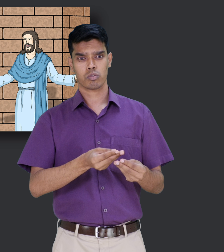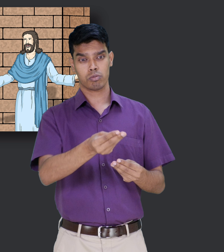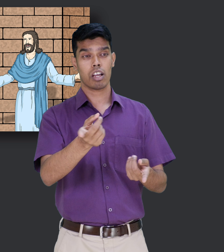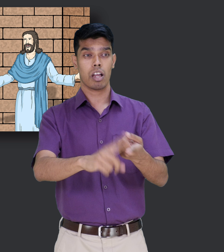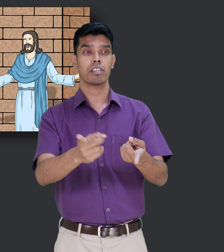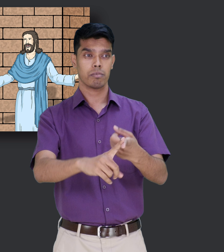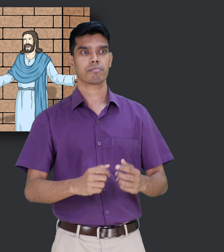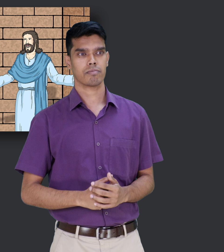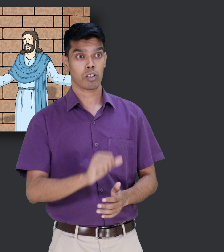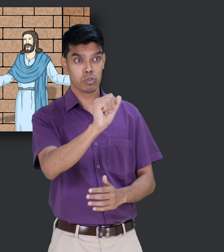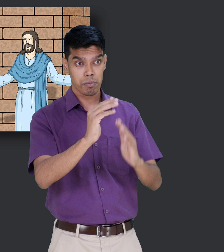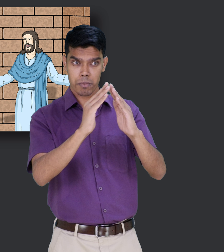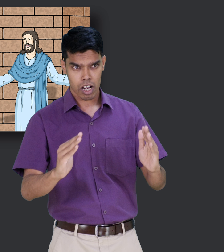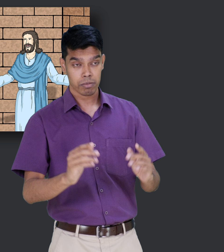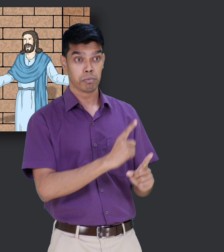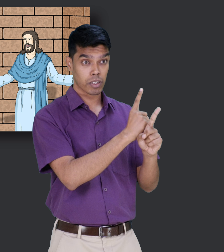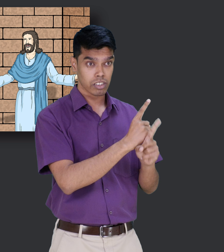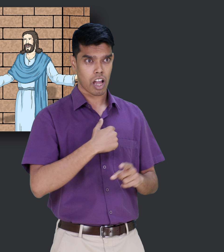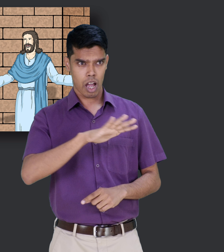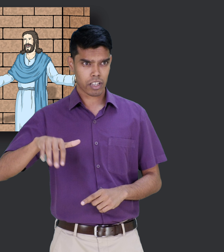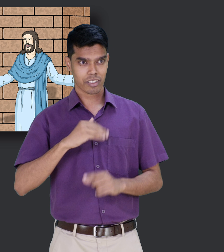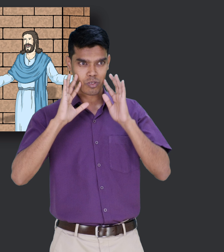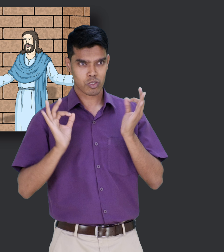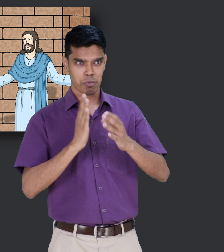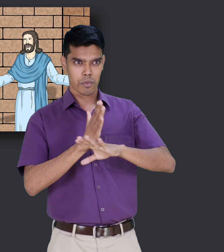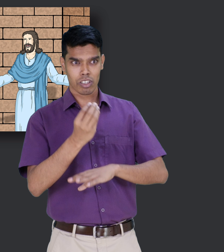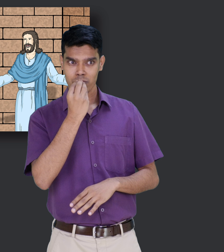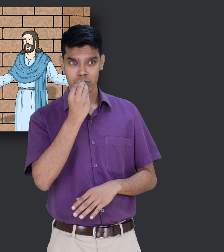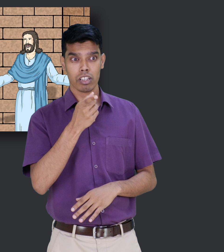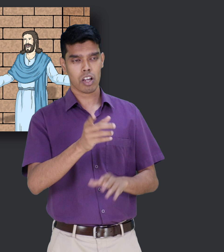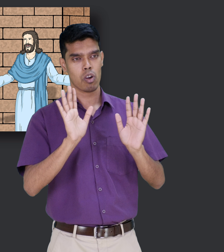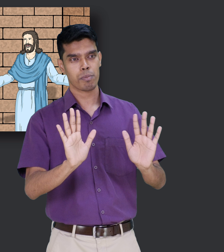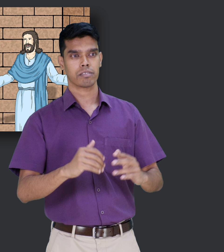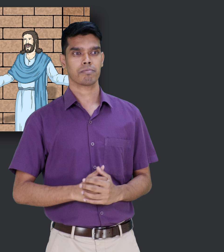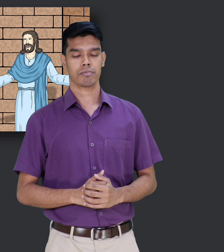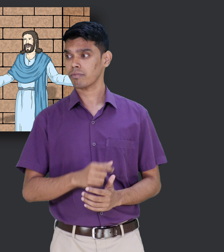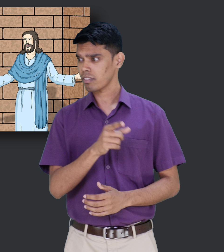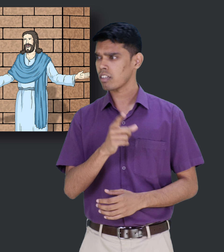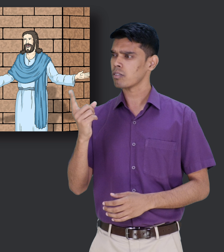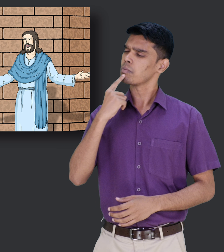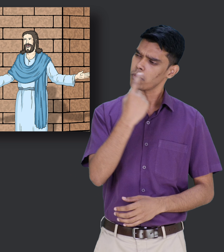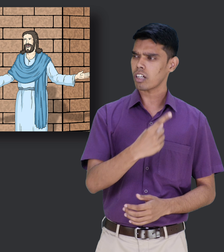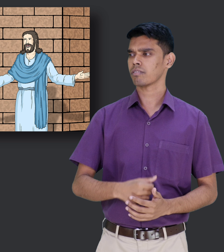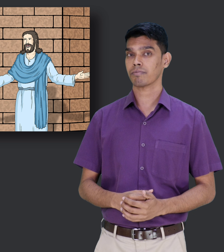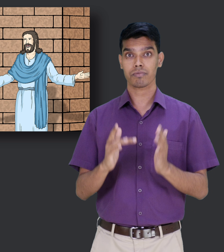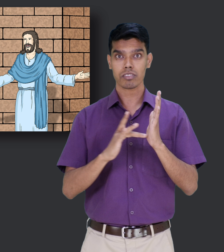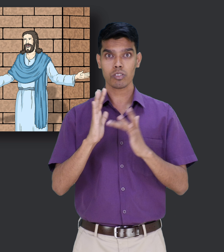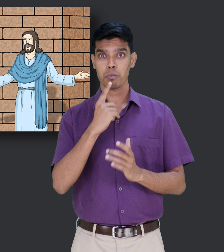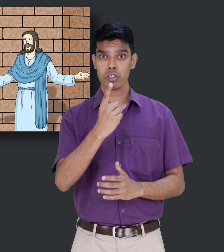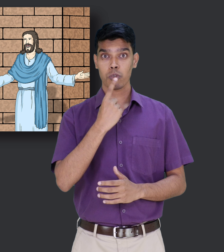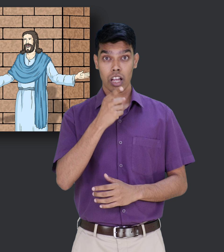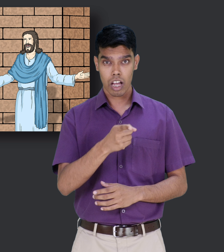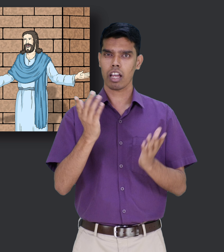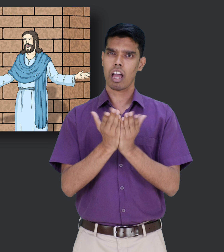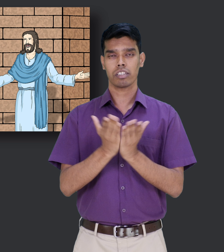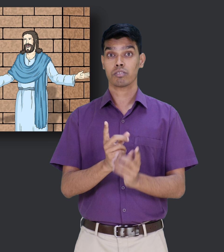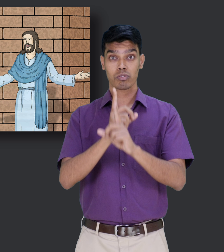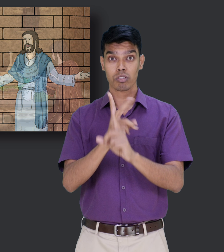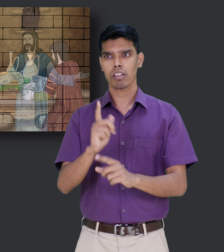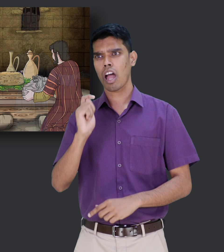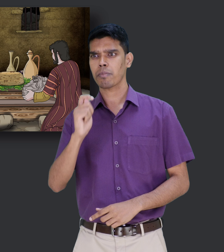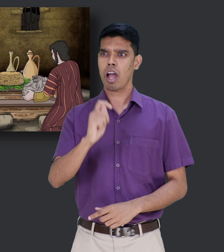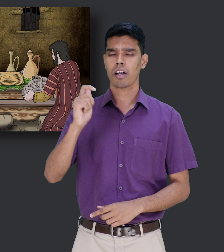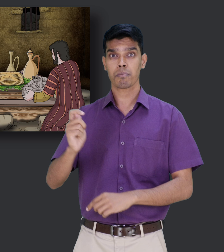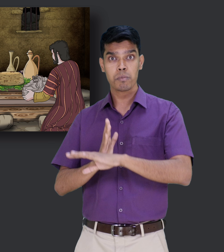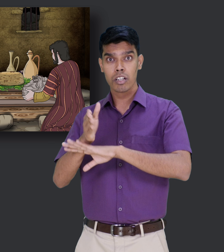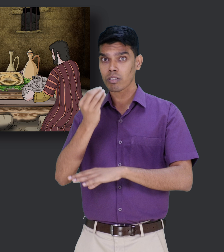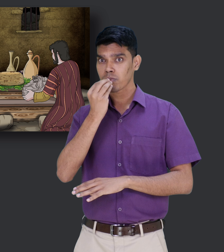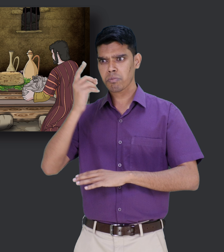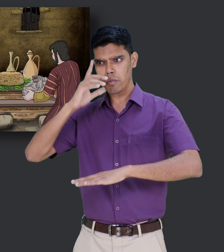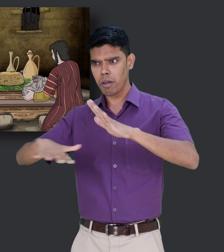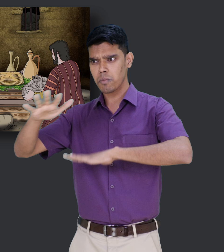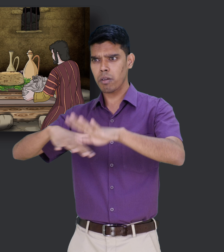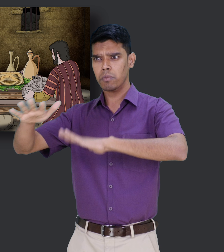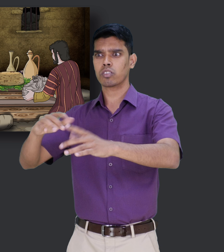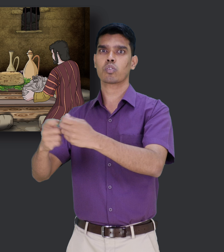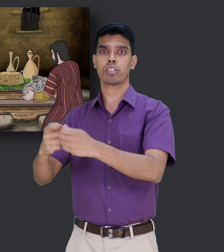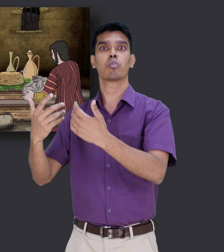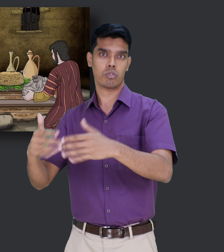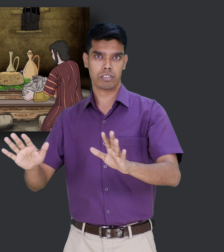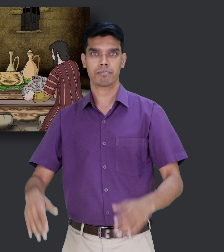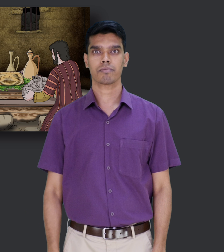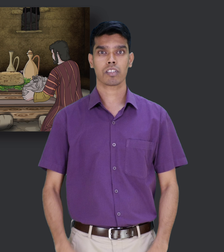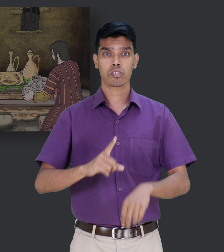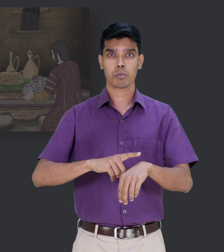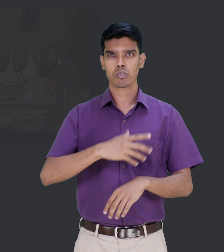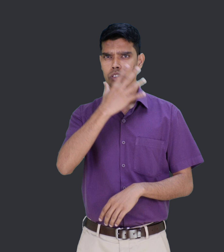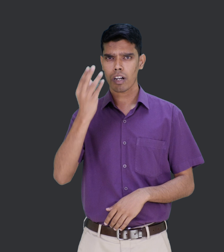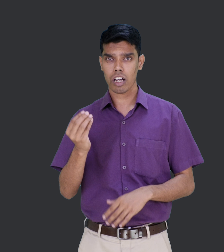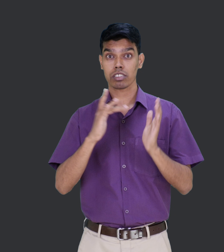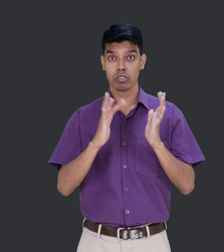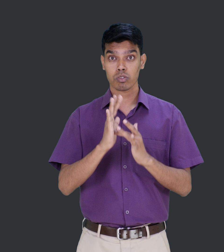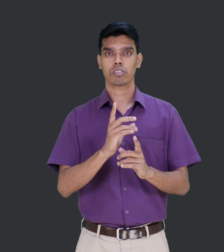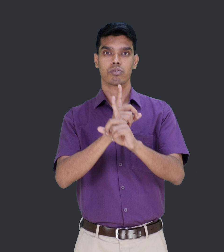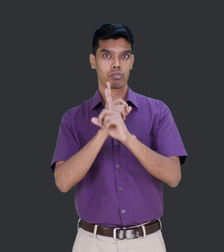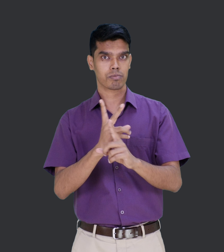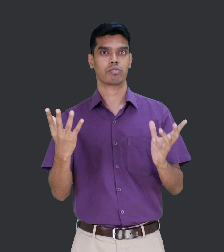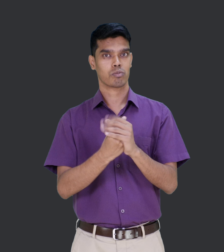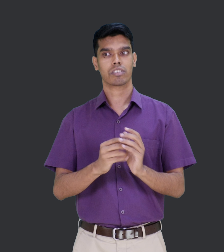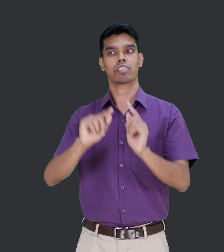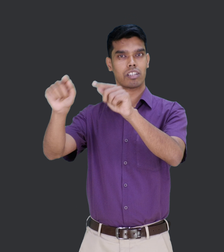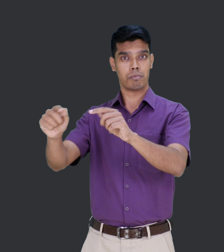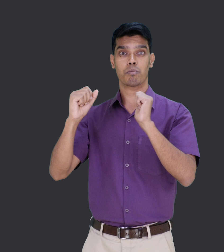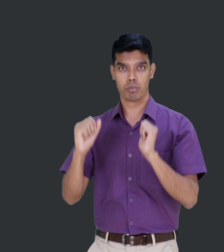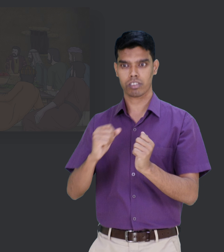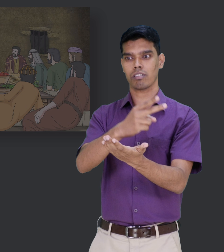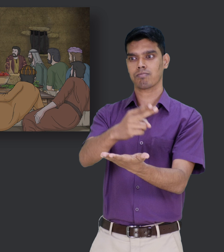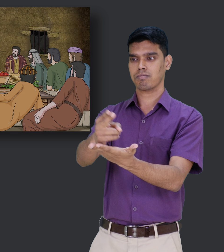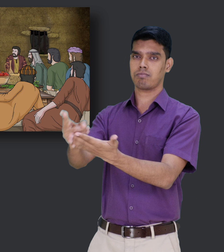I will keep the Passover with My disciples at your house.’” So the disciples did as Jesus had directed them and prepared the Passover.